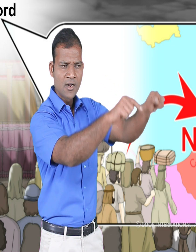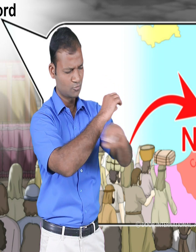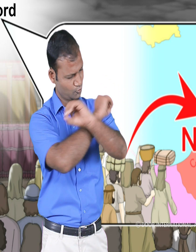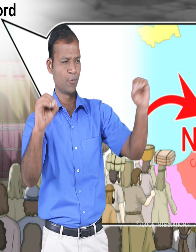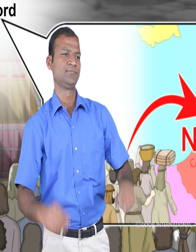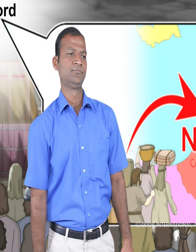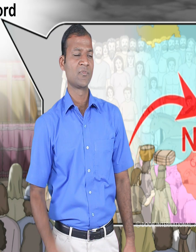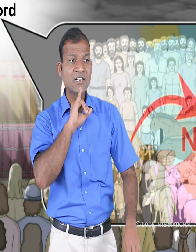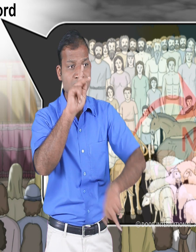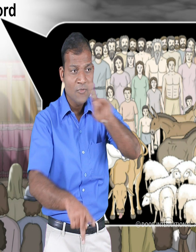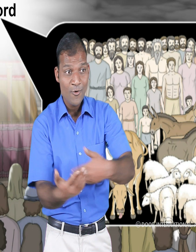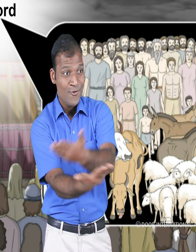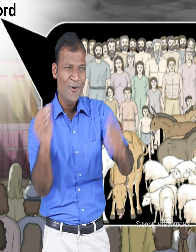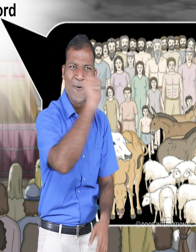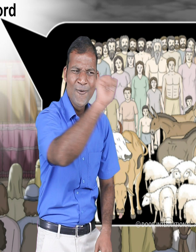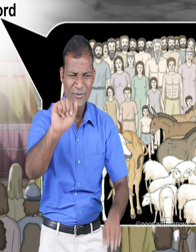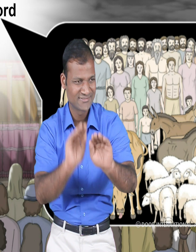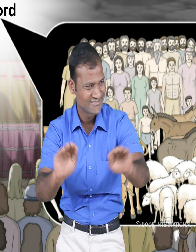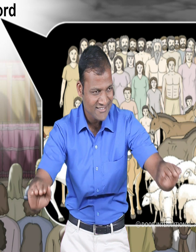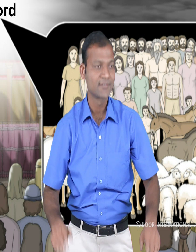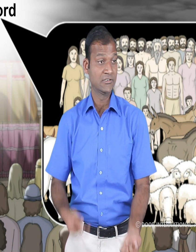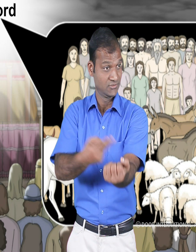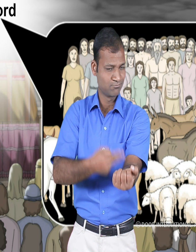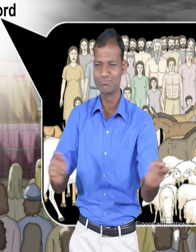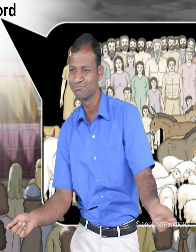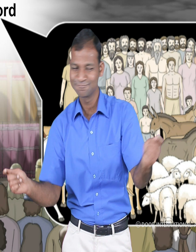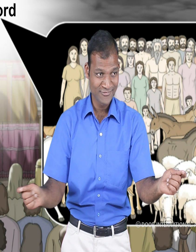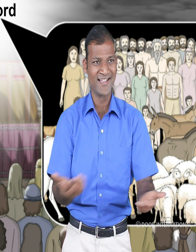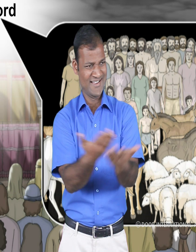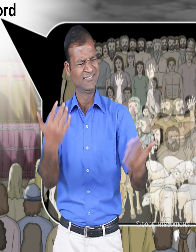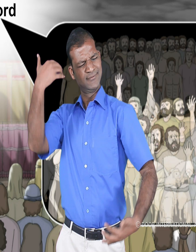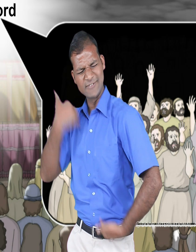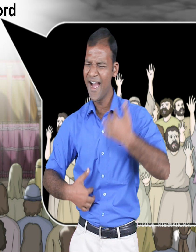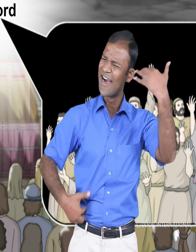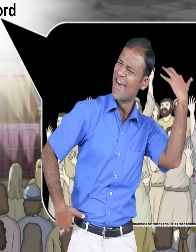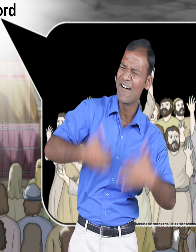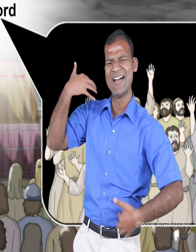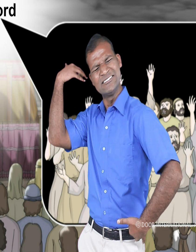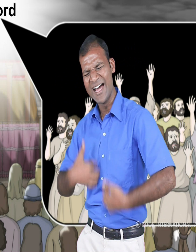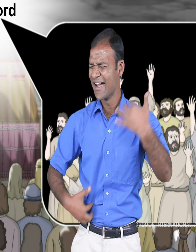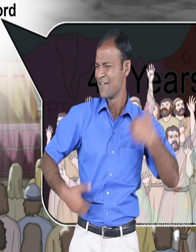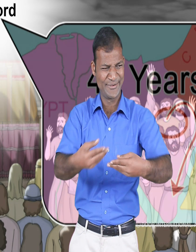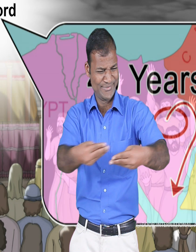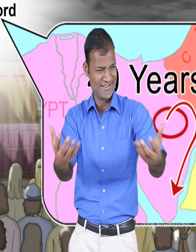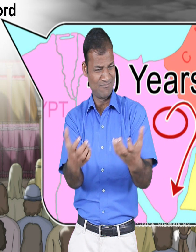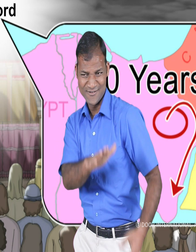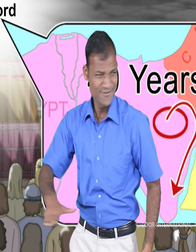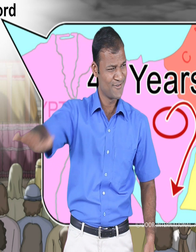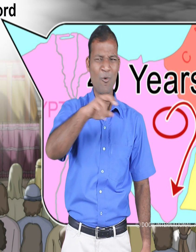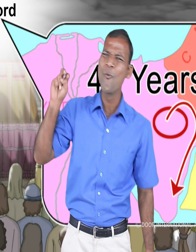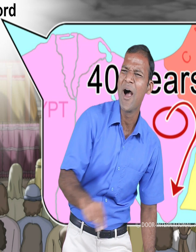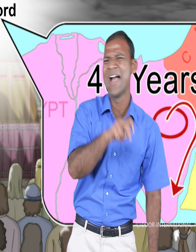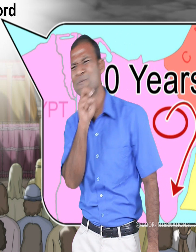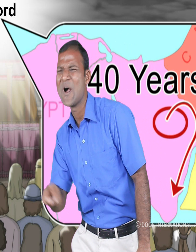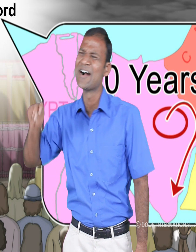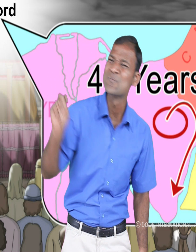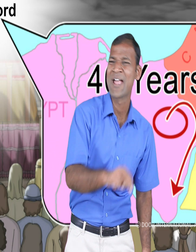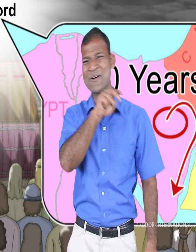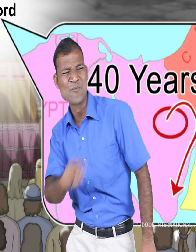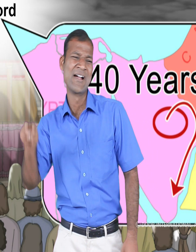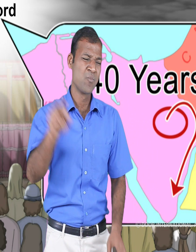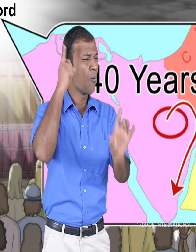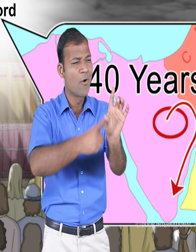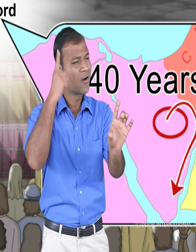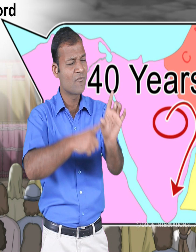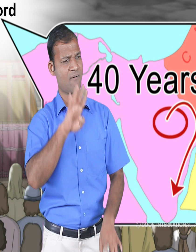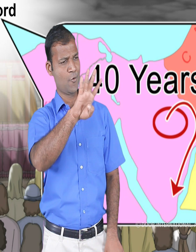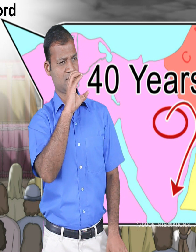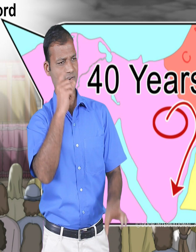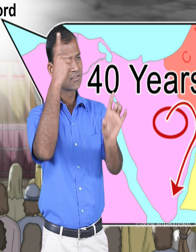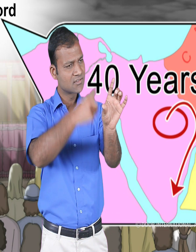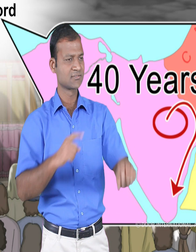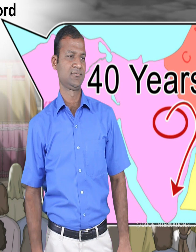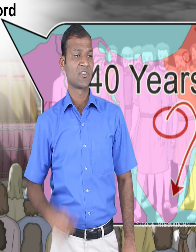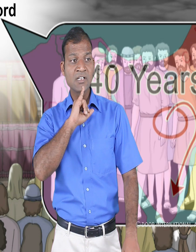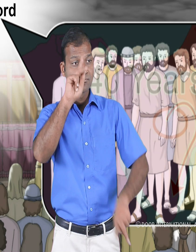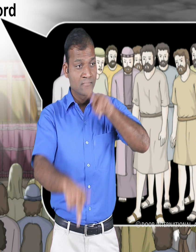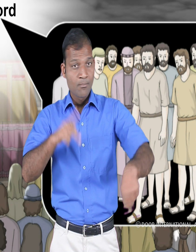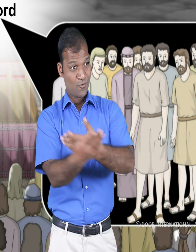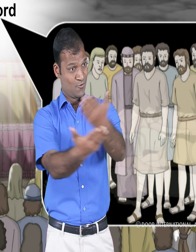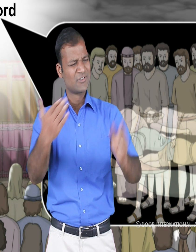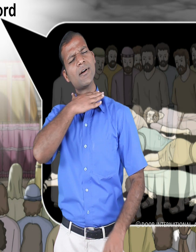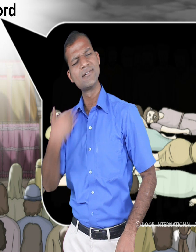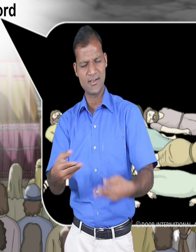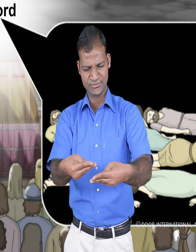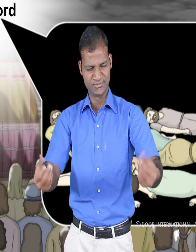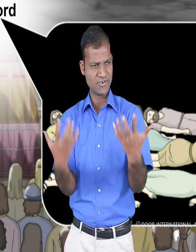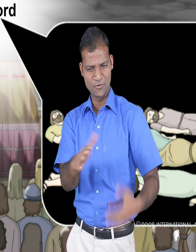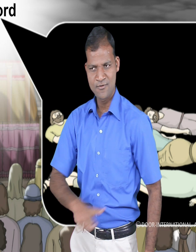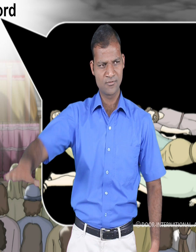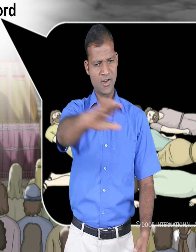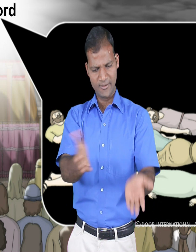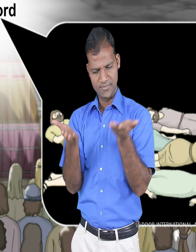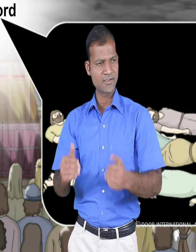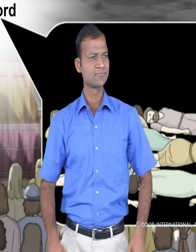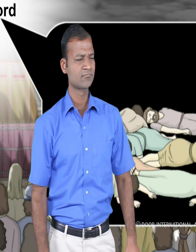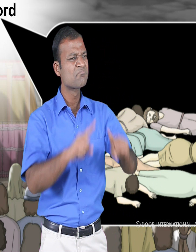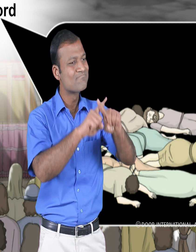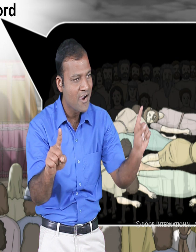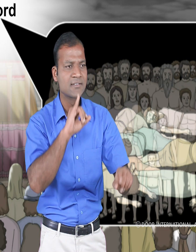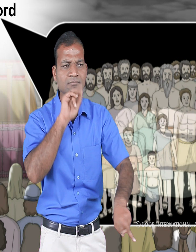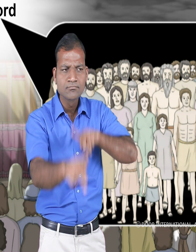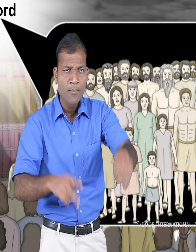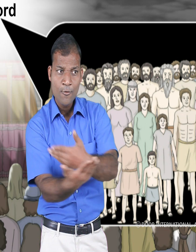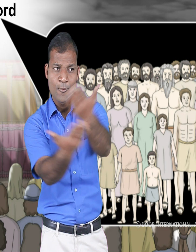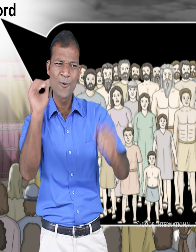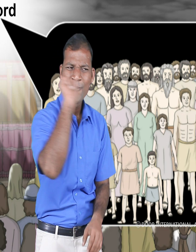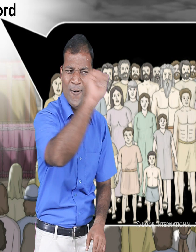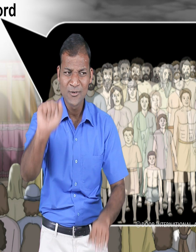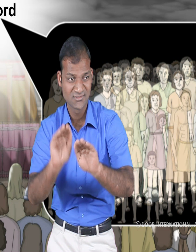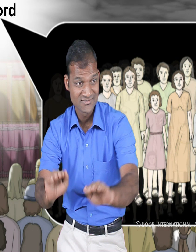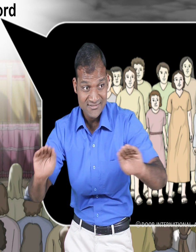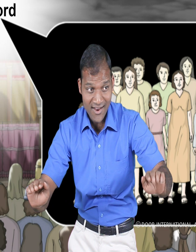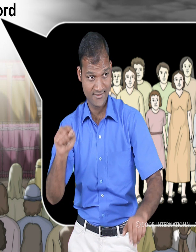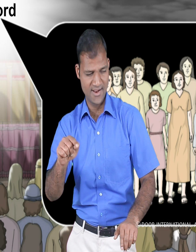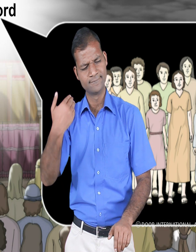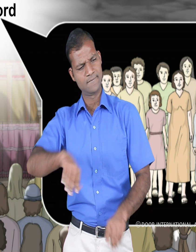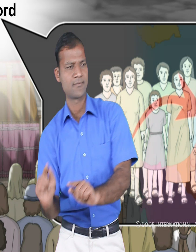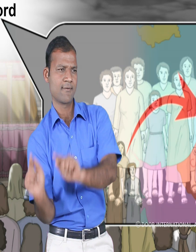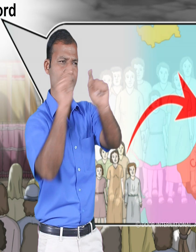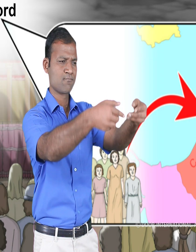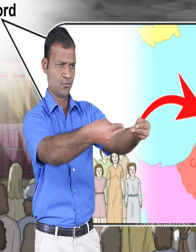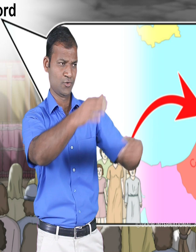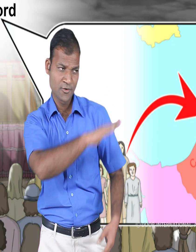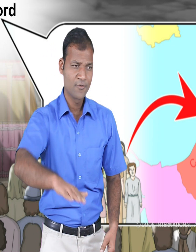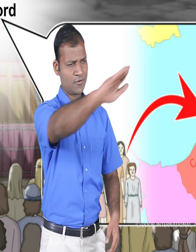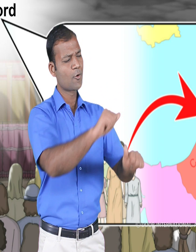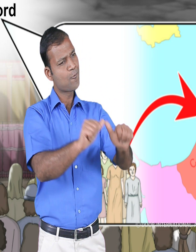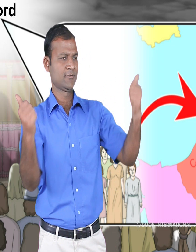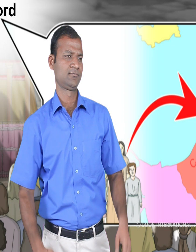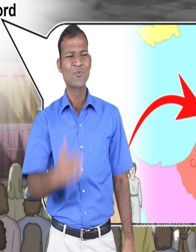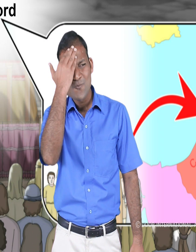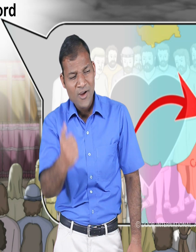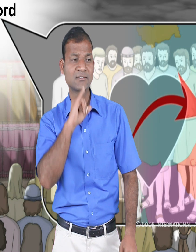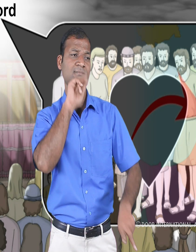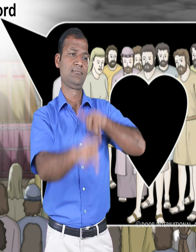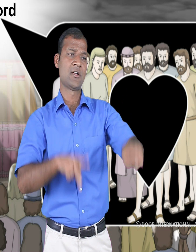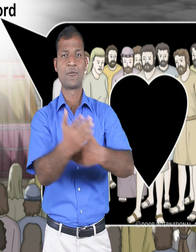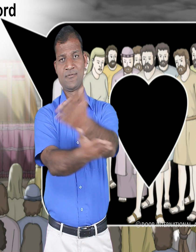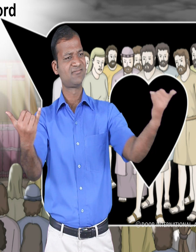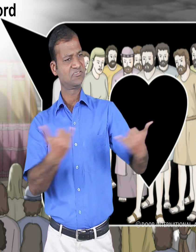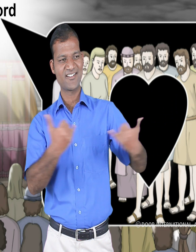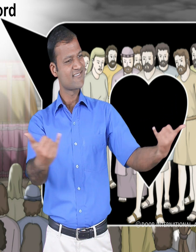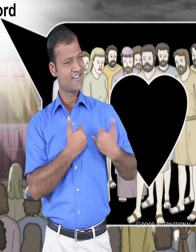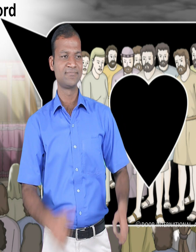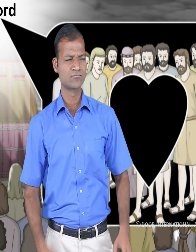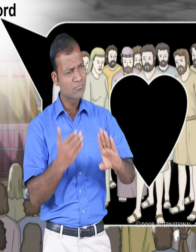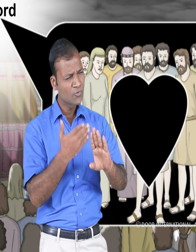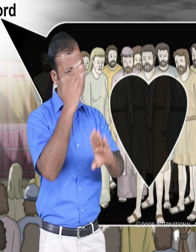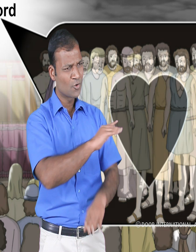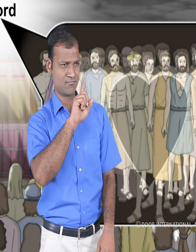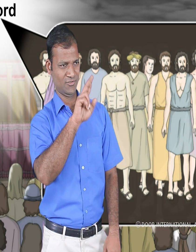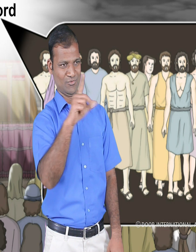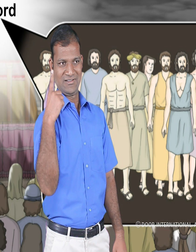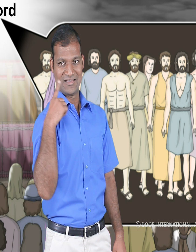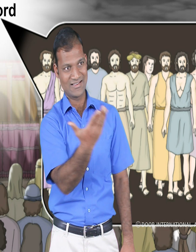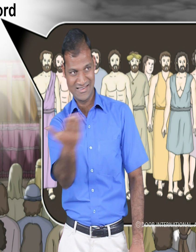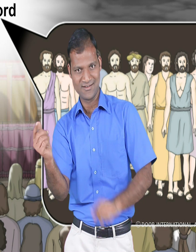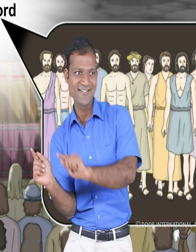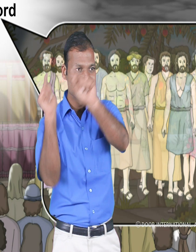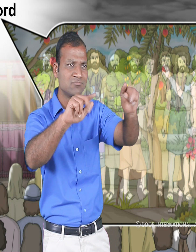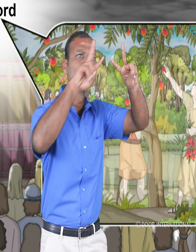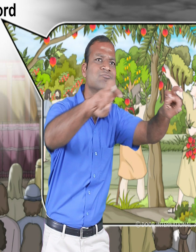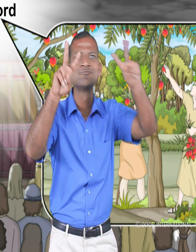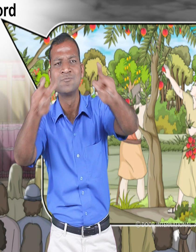Your children will be shepherds in the wilderness for forty years, and they will suffer for your unfaithfulness until the last of your bodies lies in the wilderness.